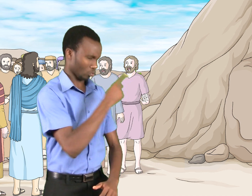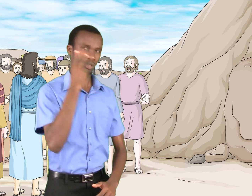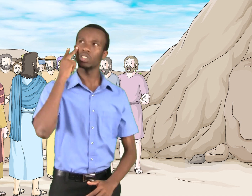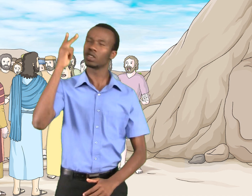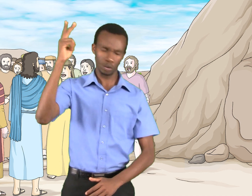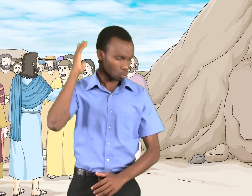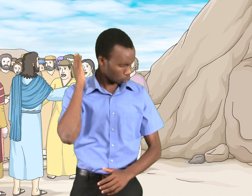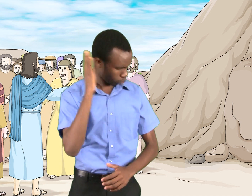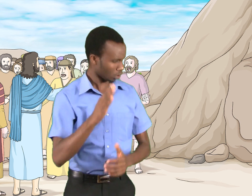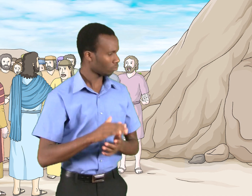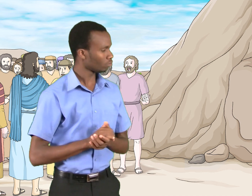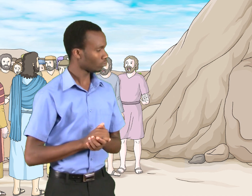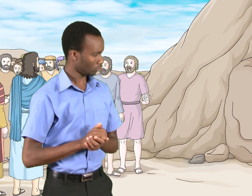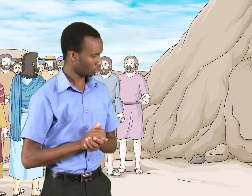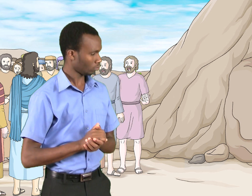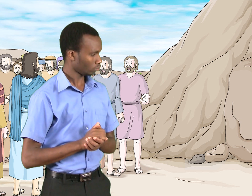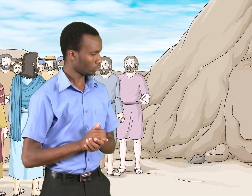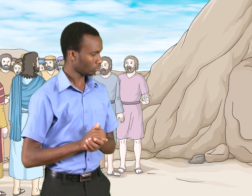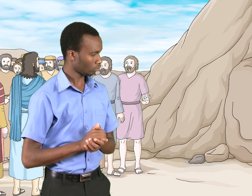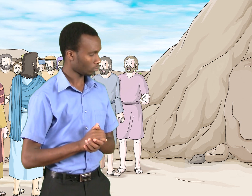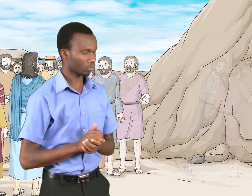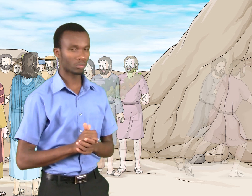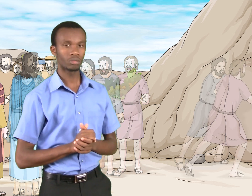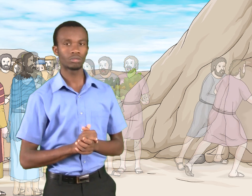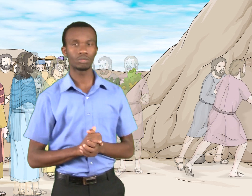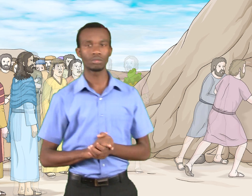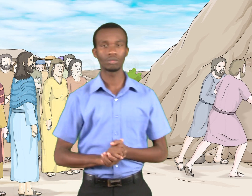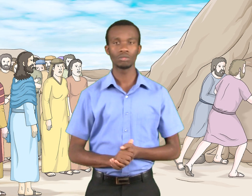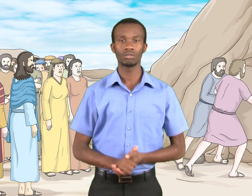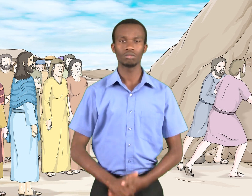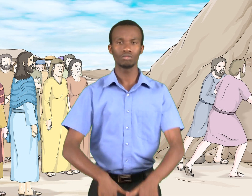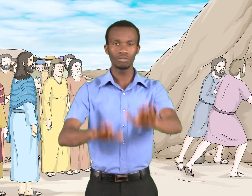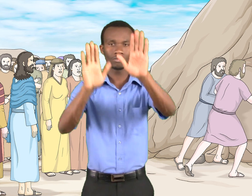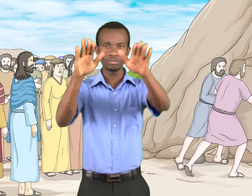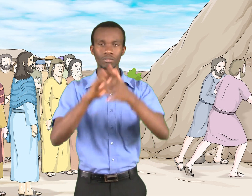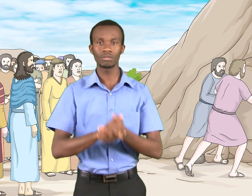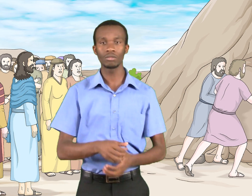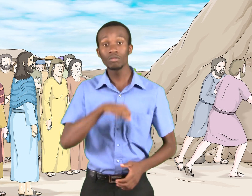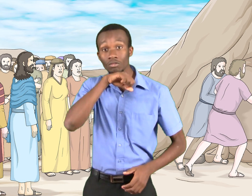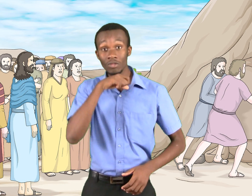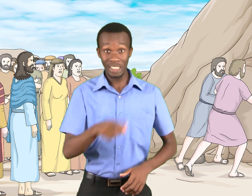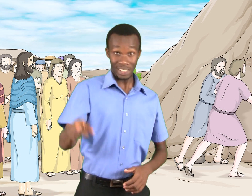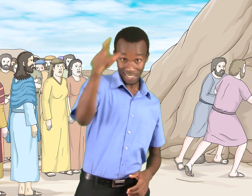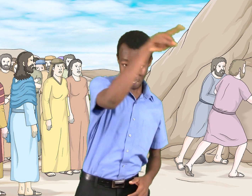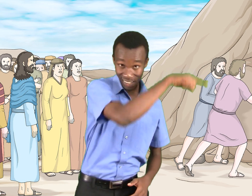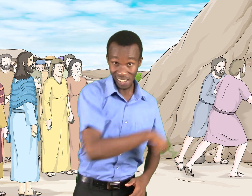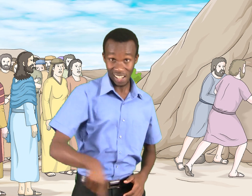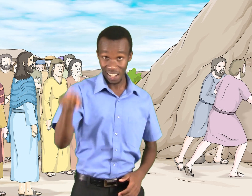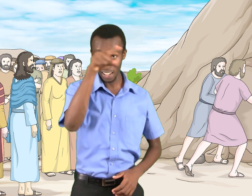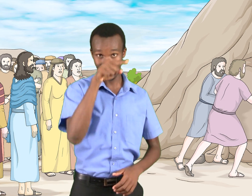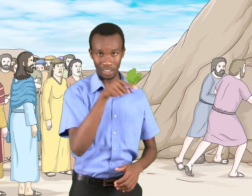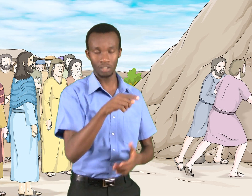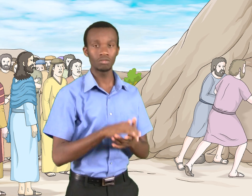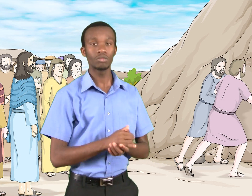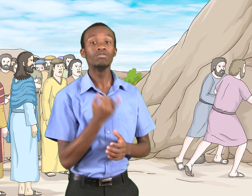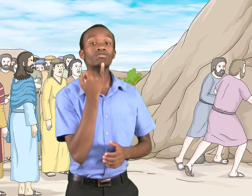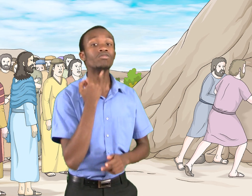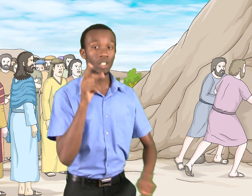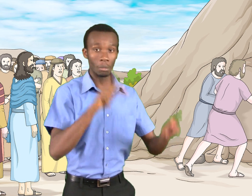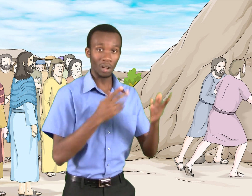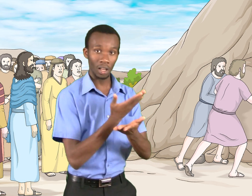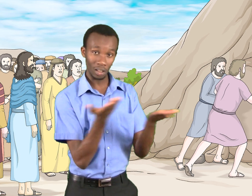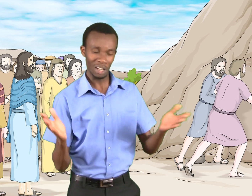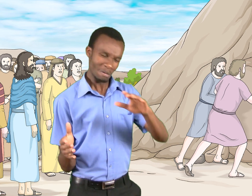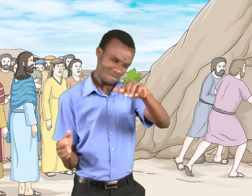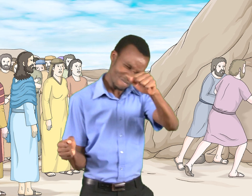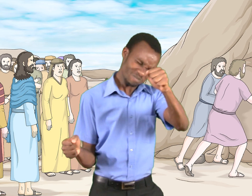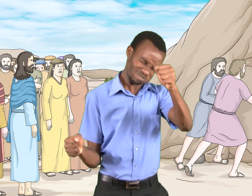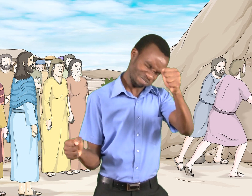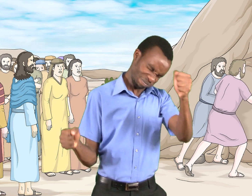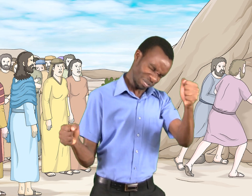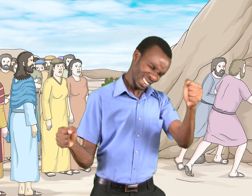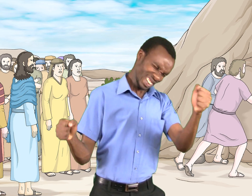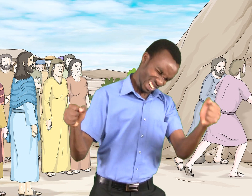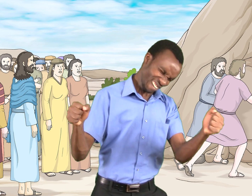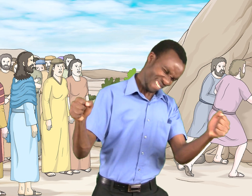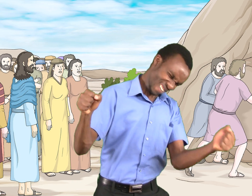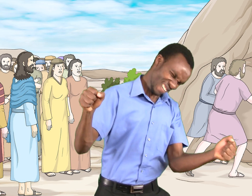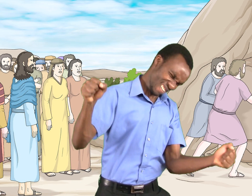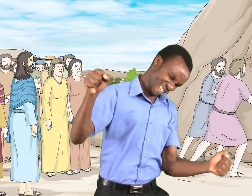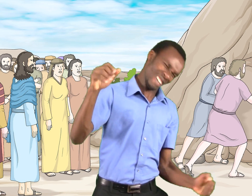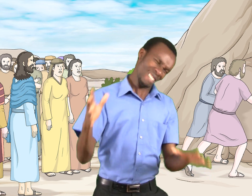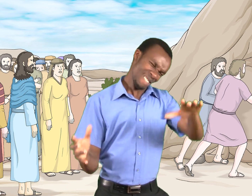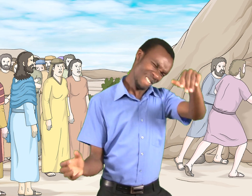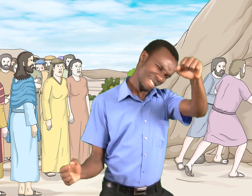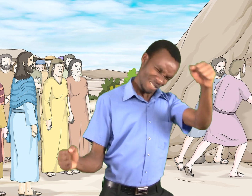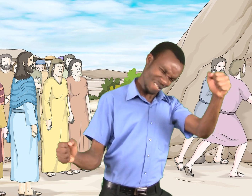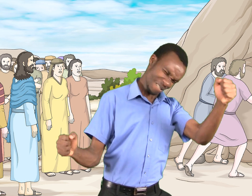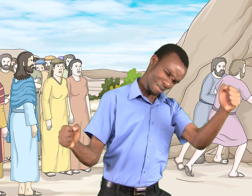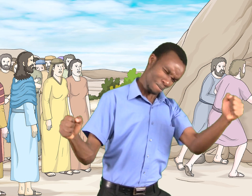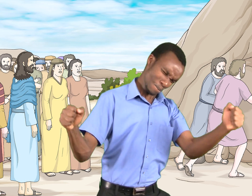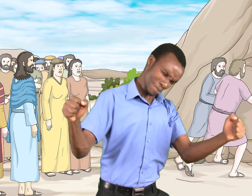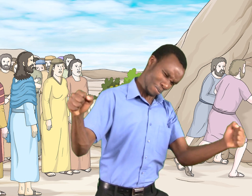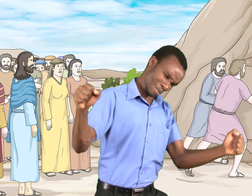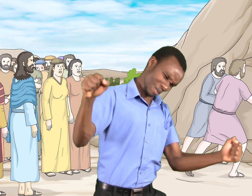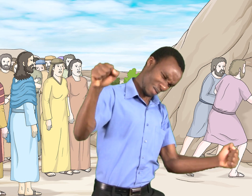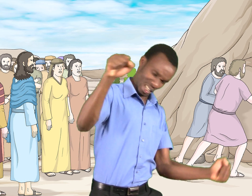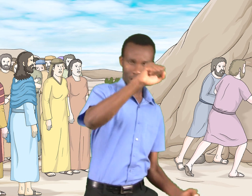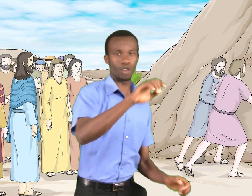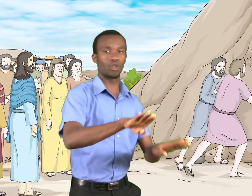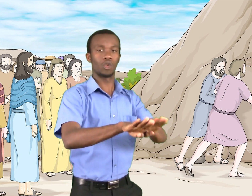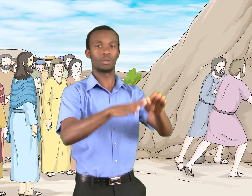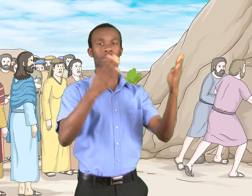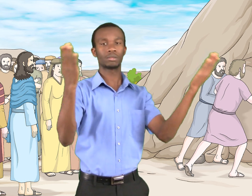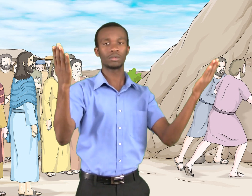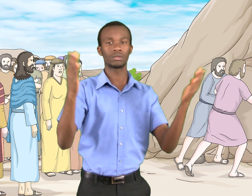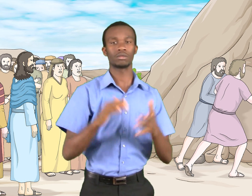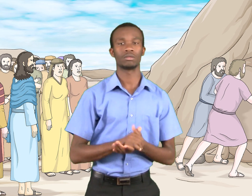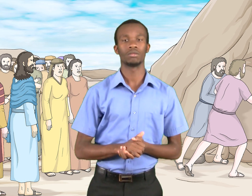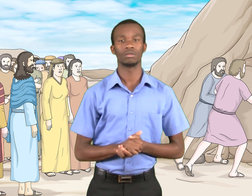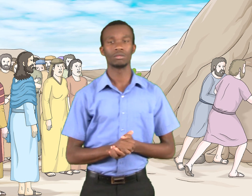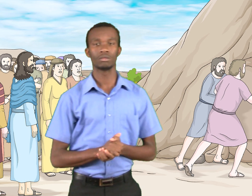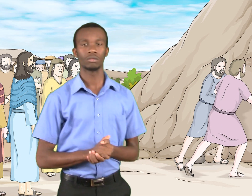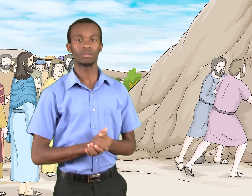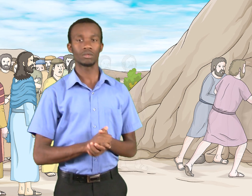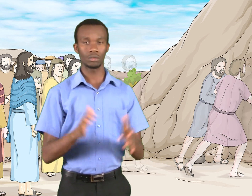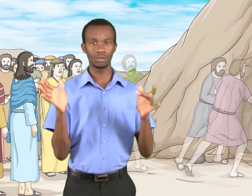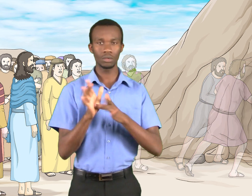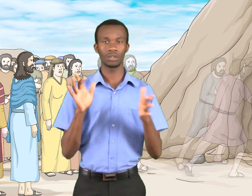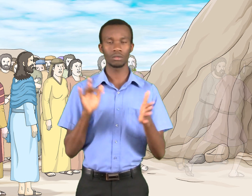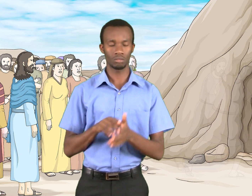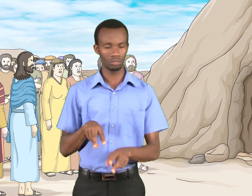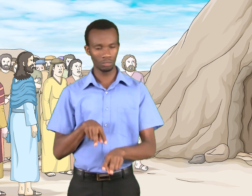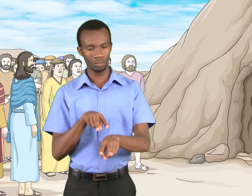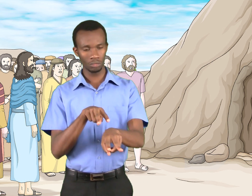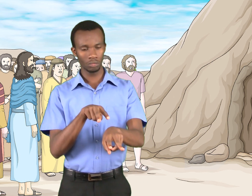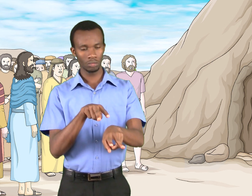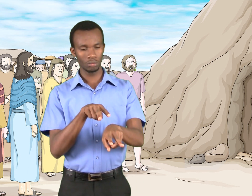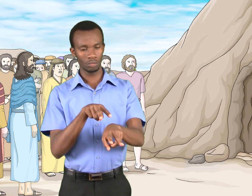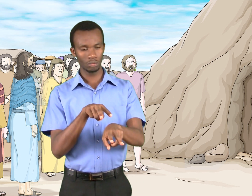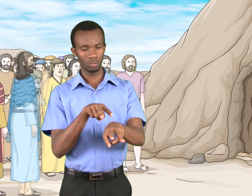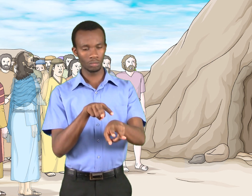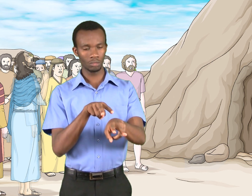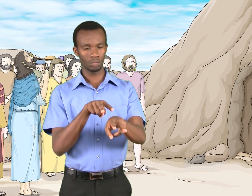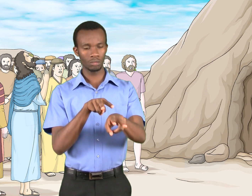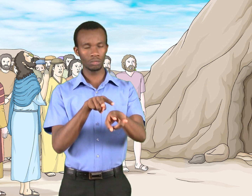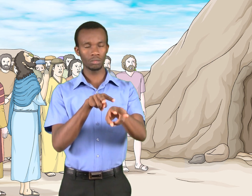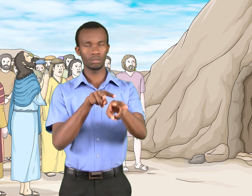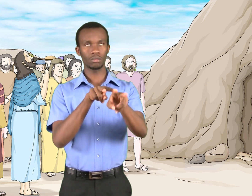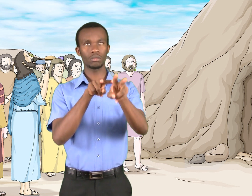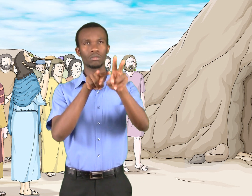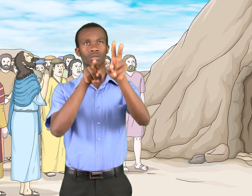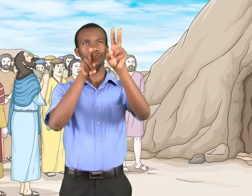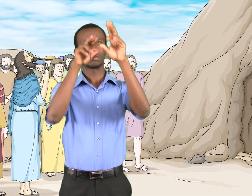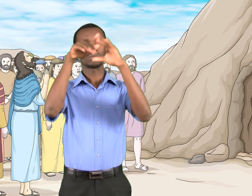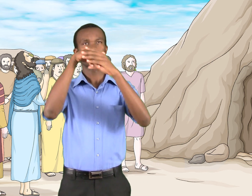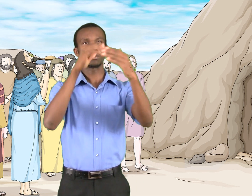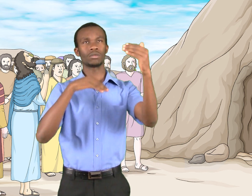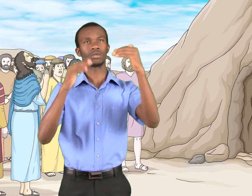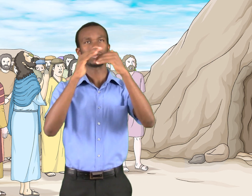So they took away the stone.